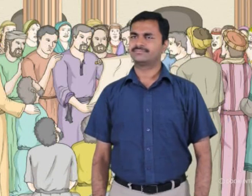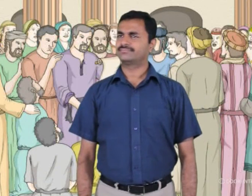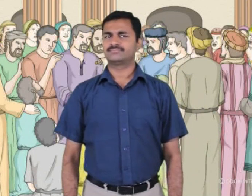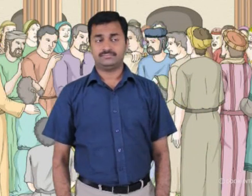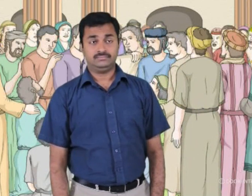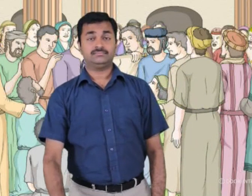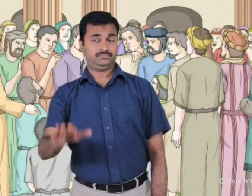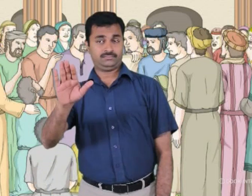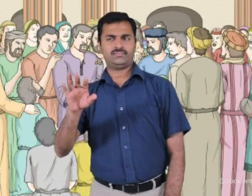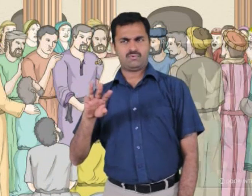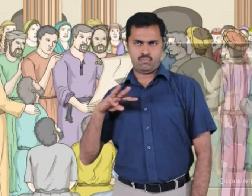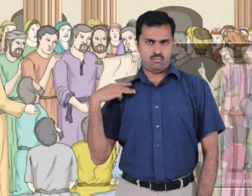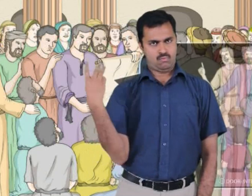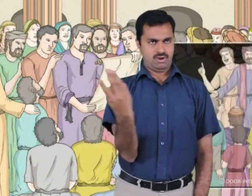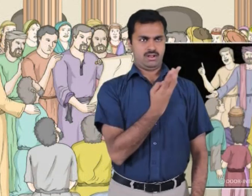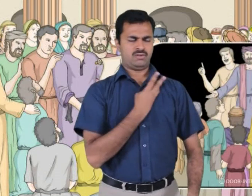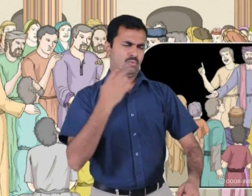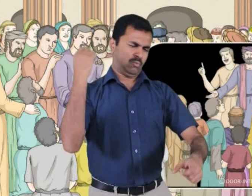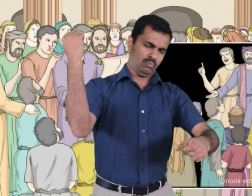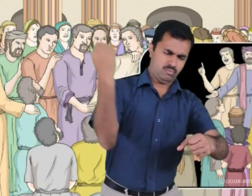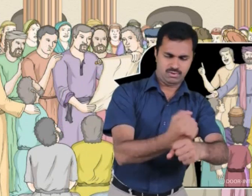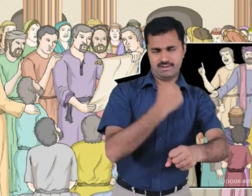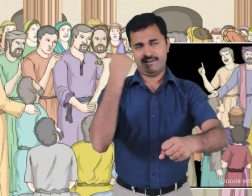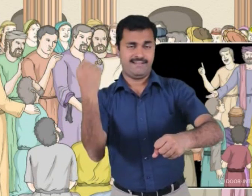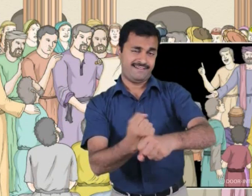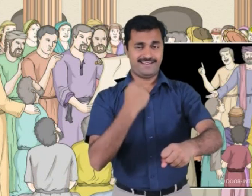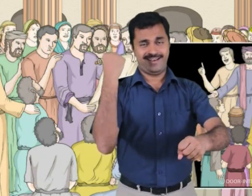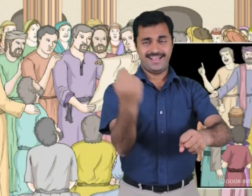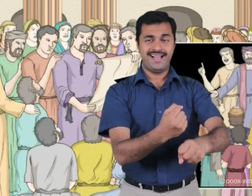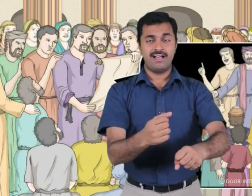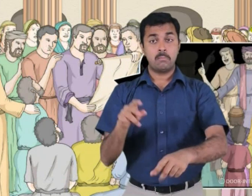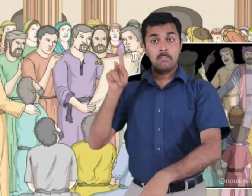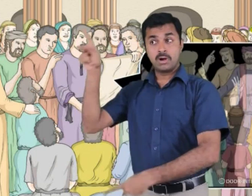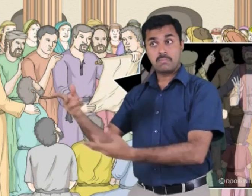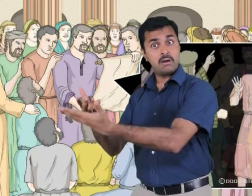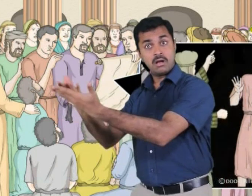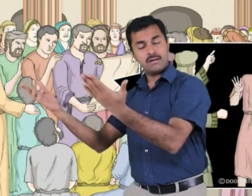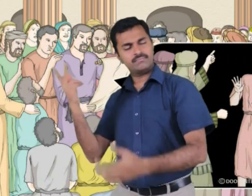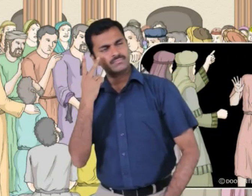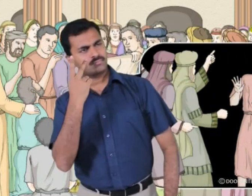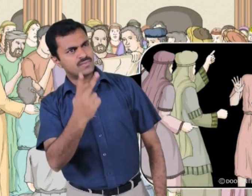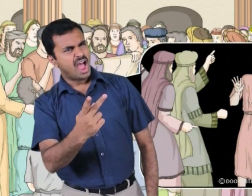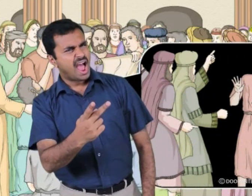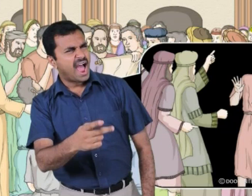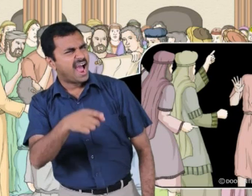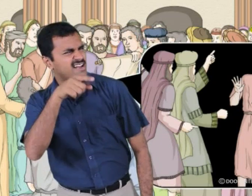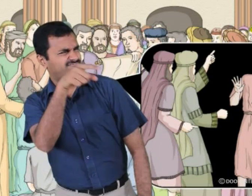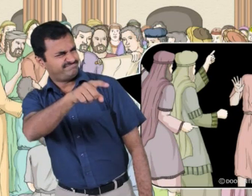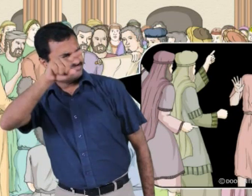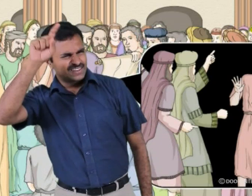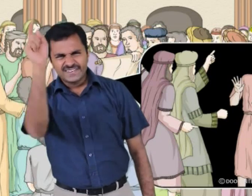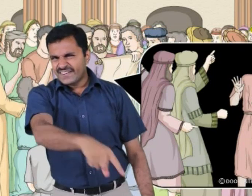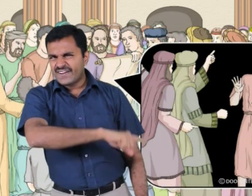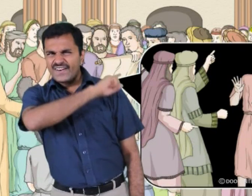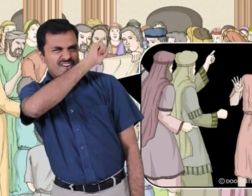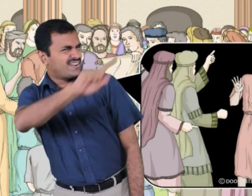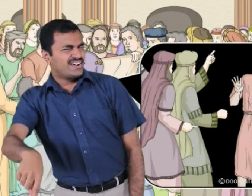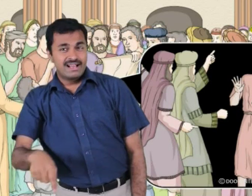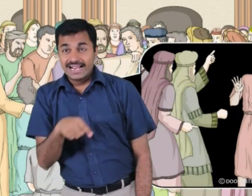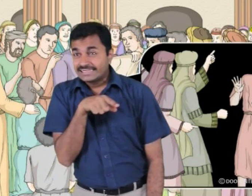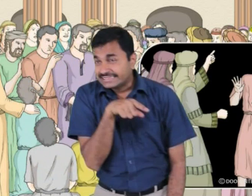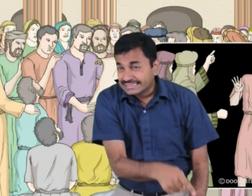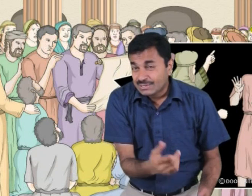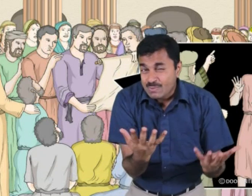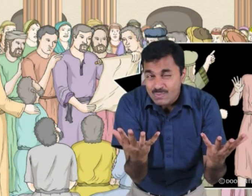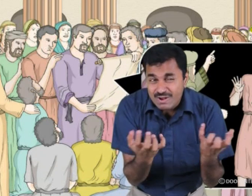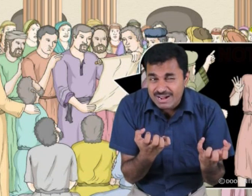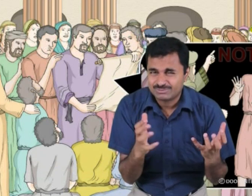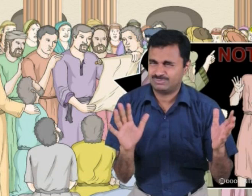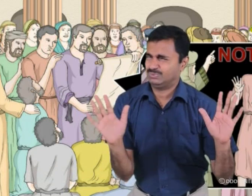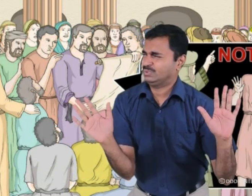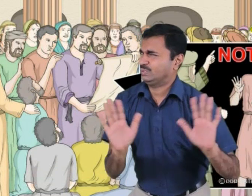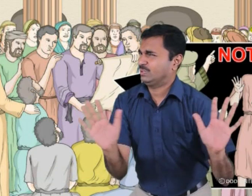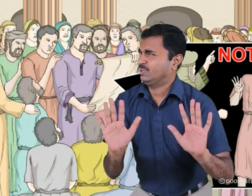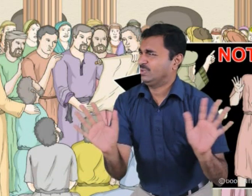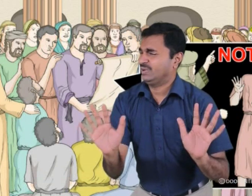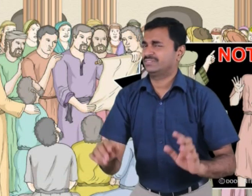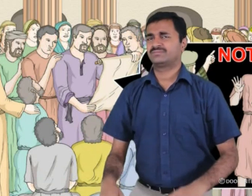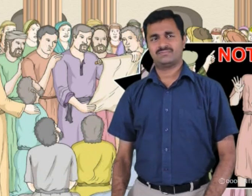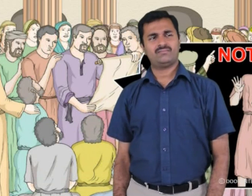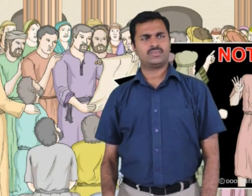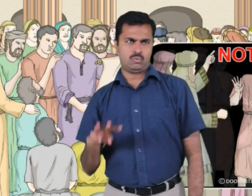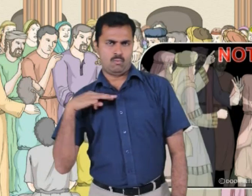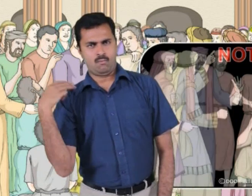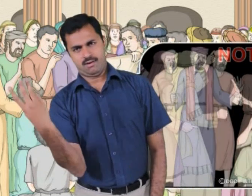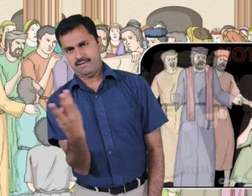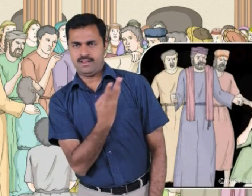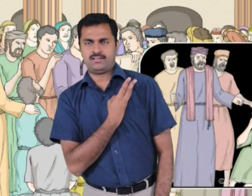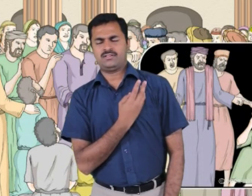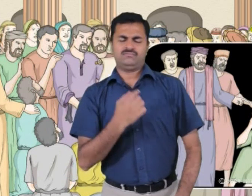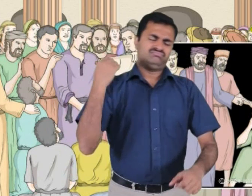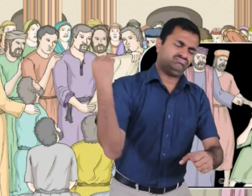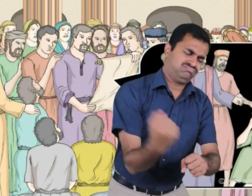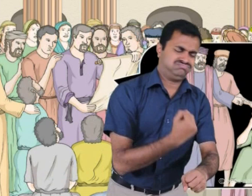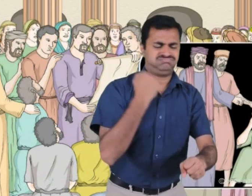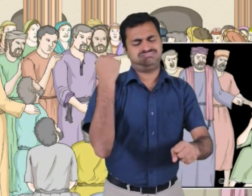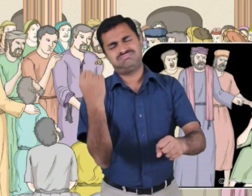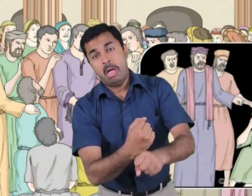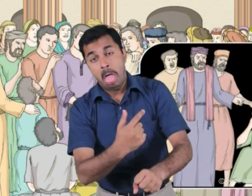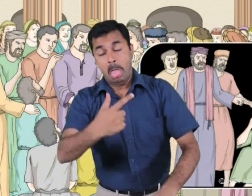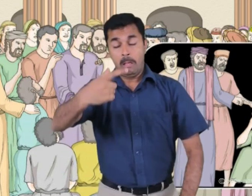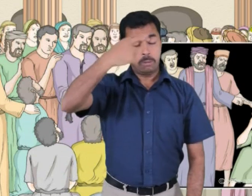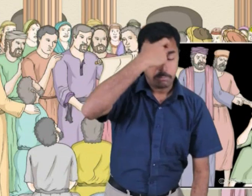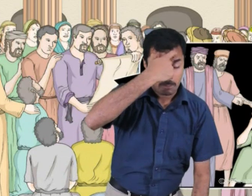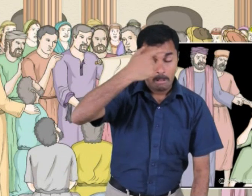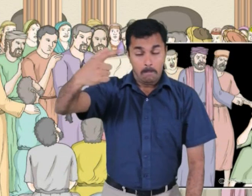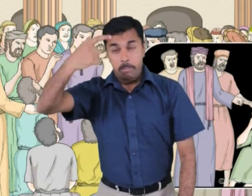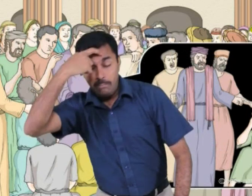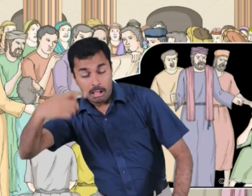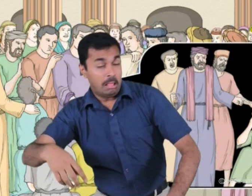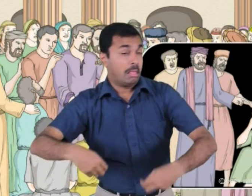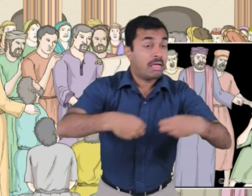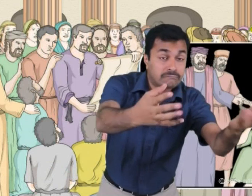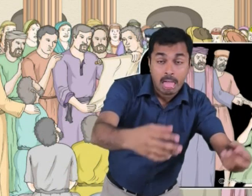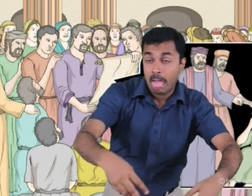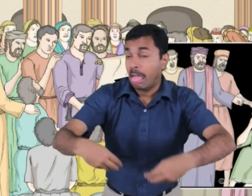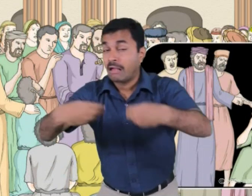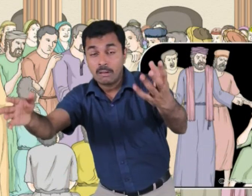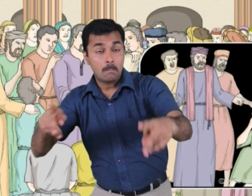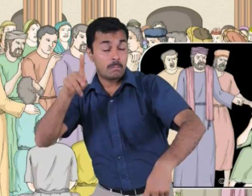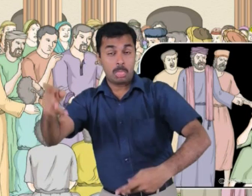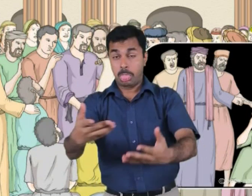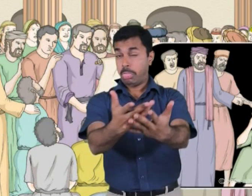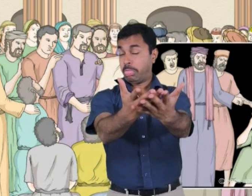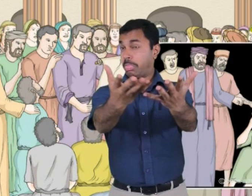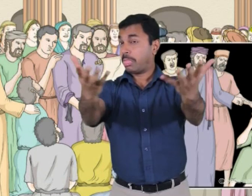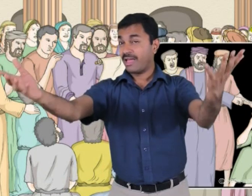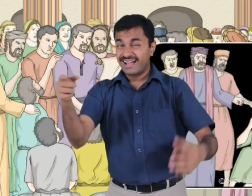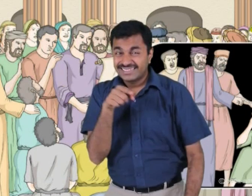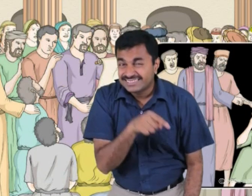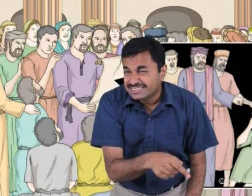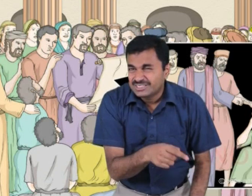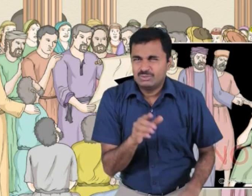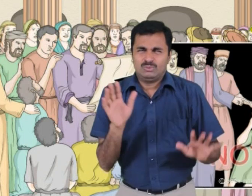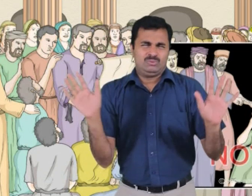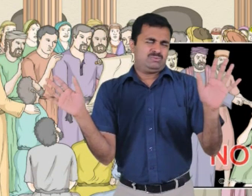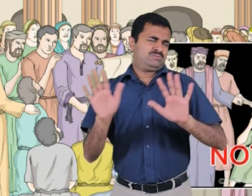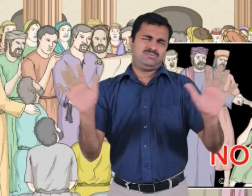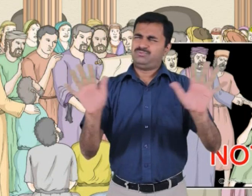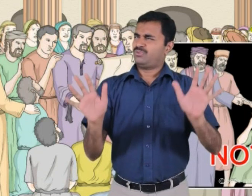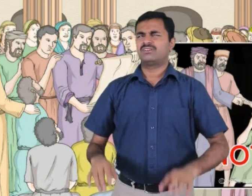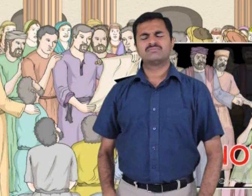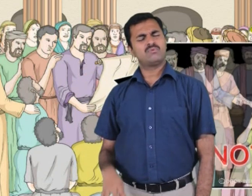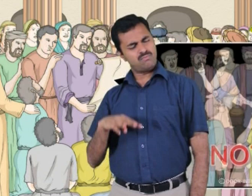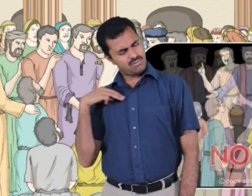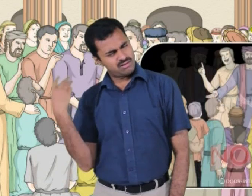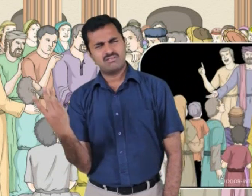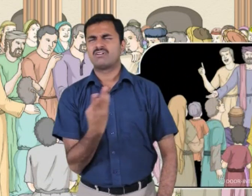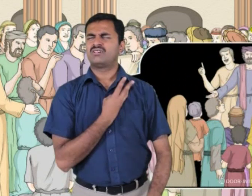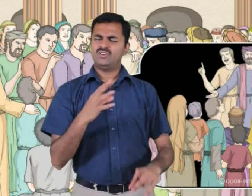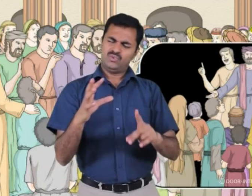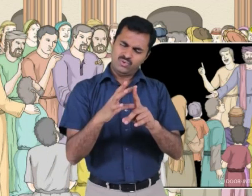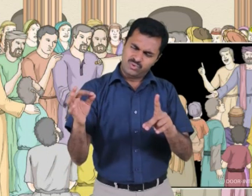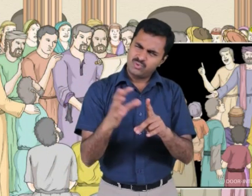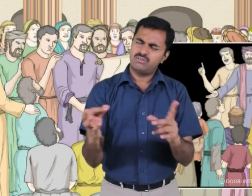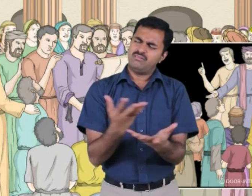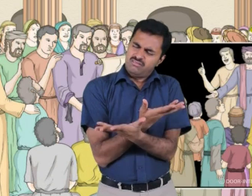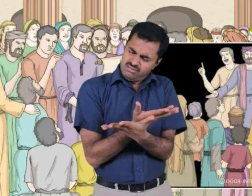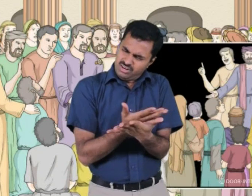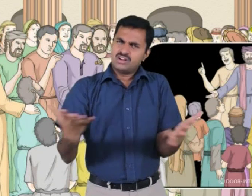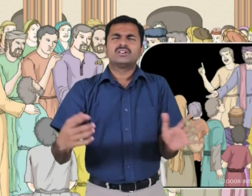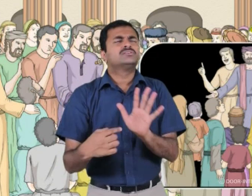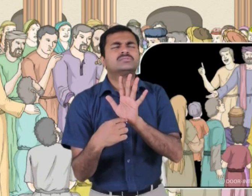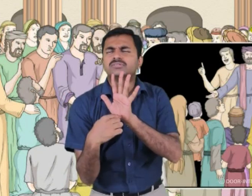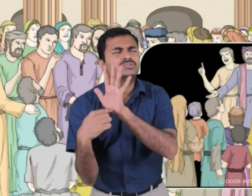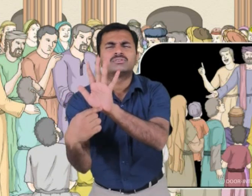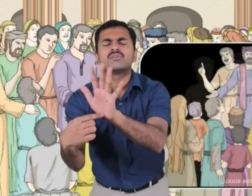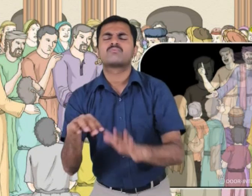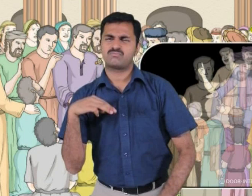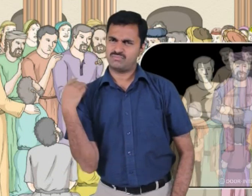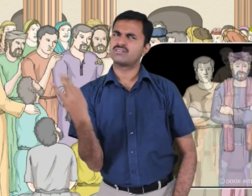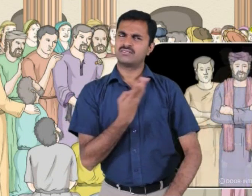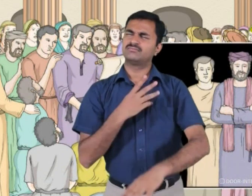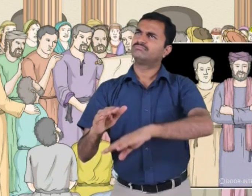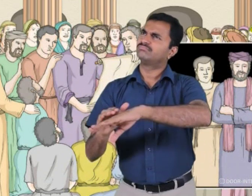We put no obstacle in anyone’s way, so that no one can discredit our ministry.